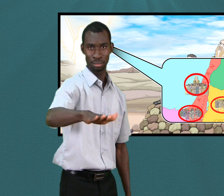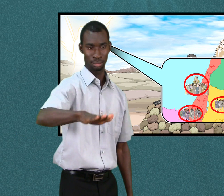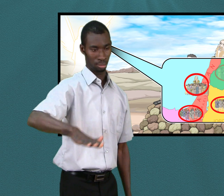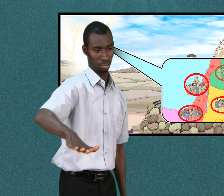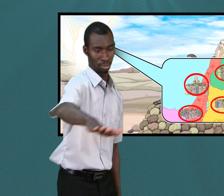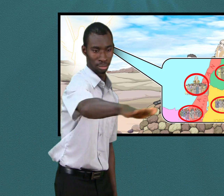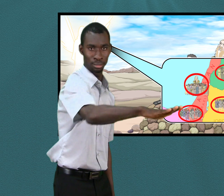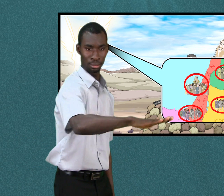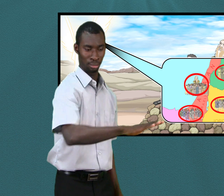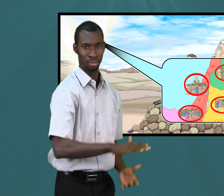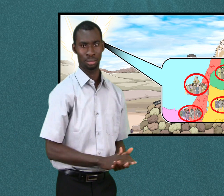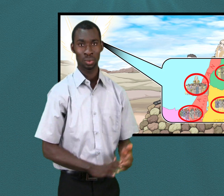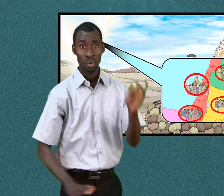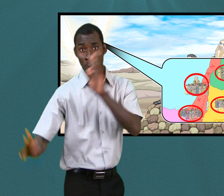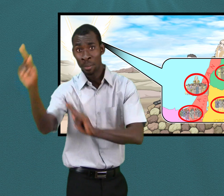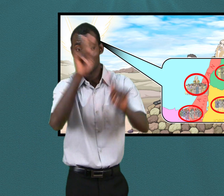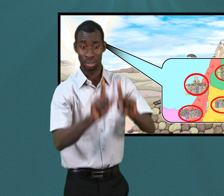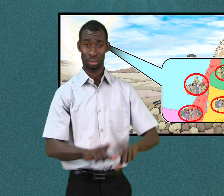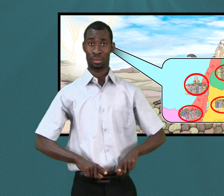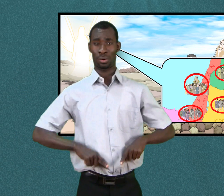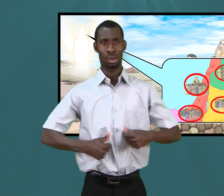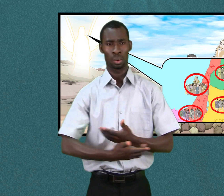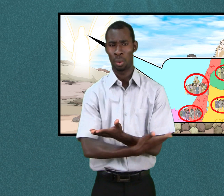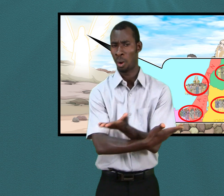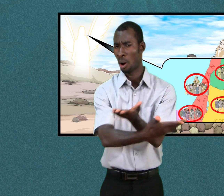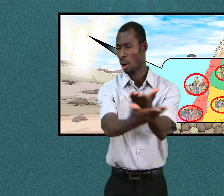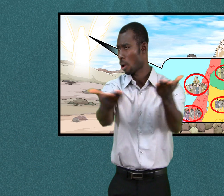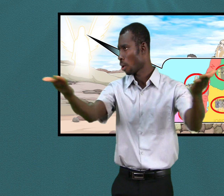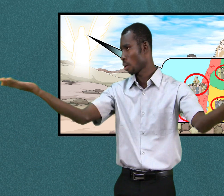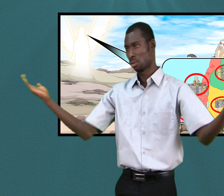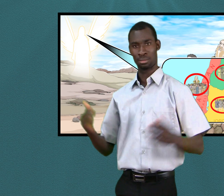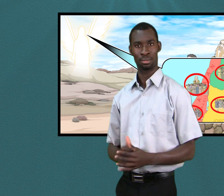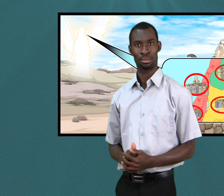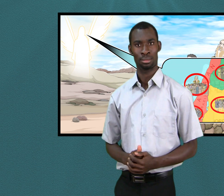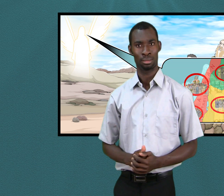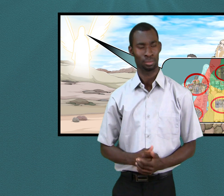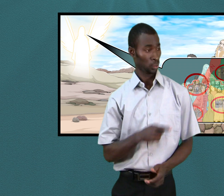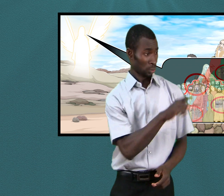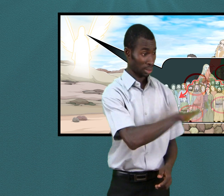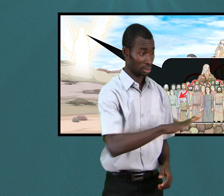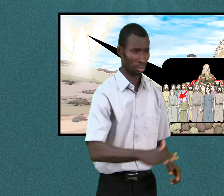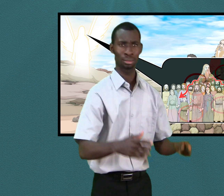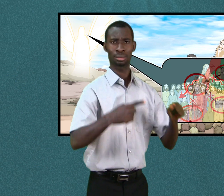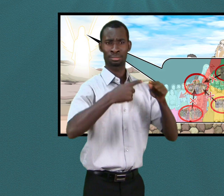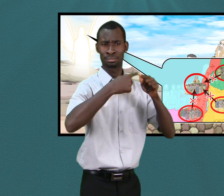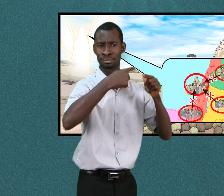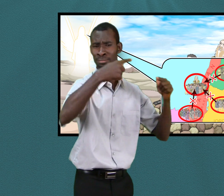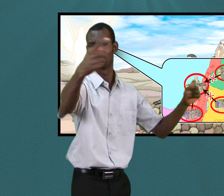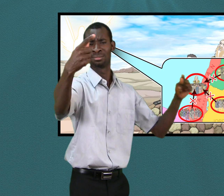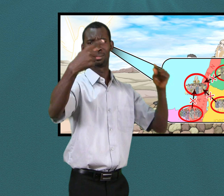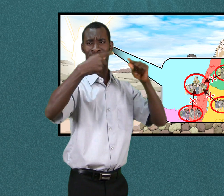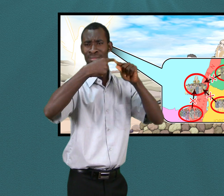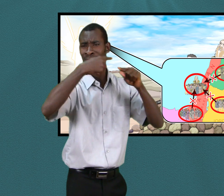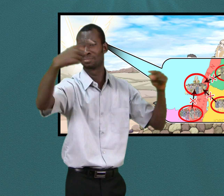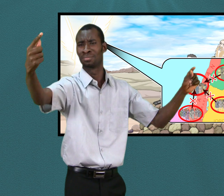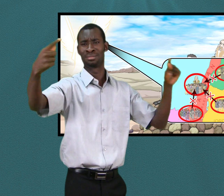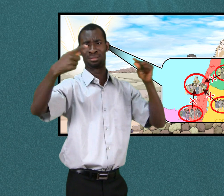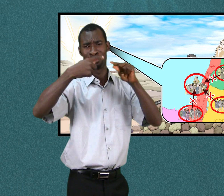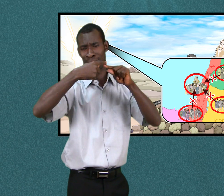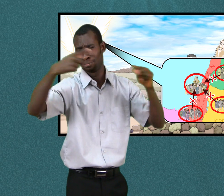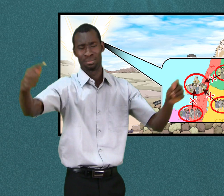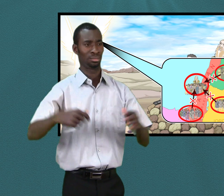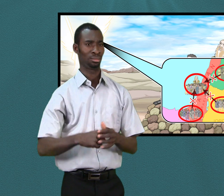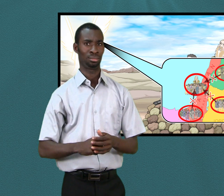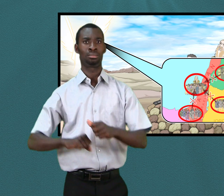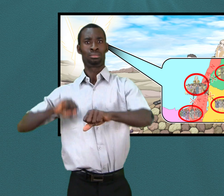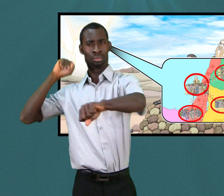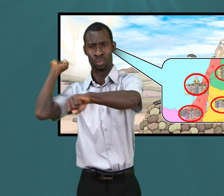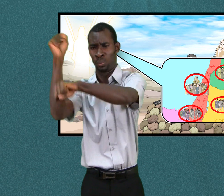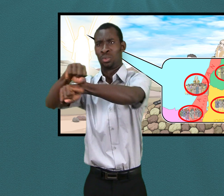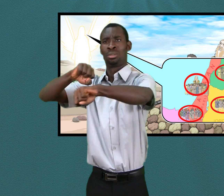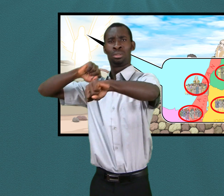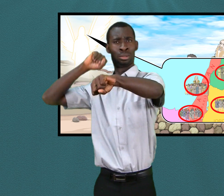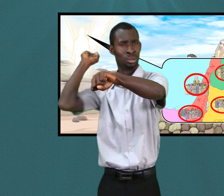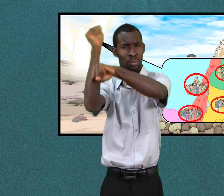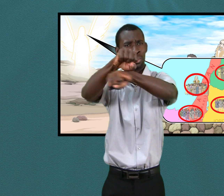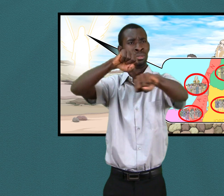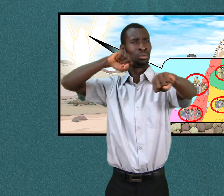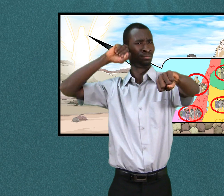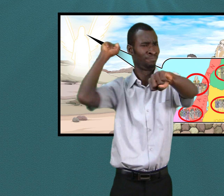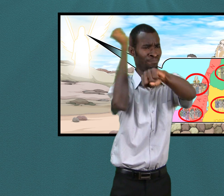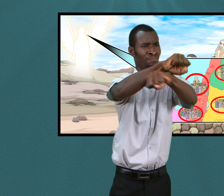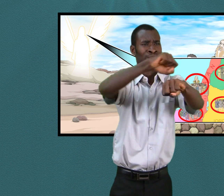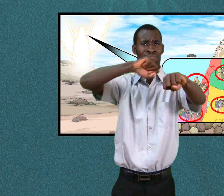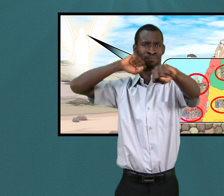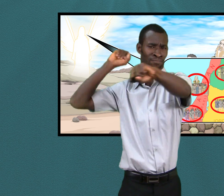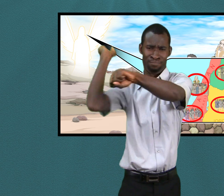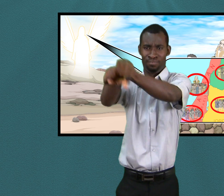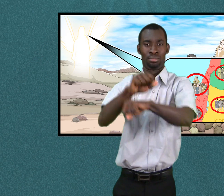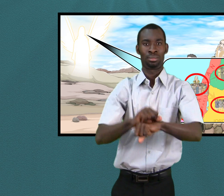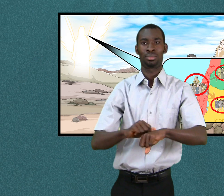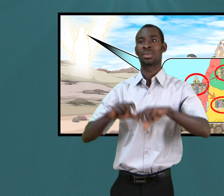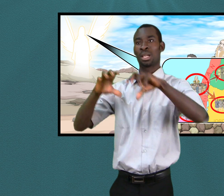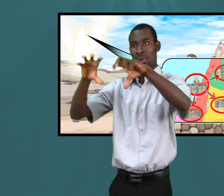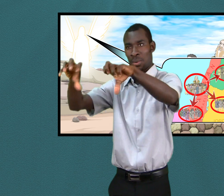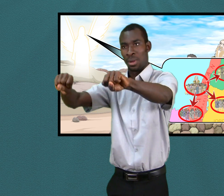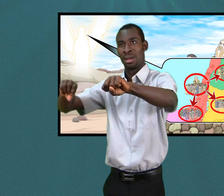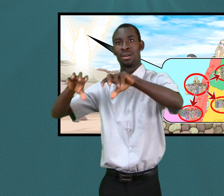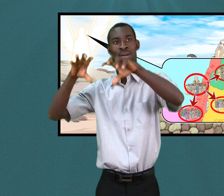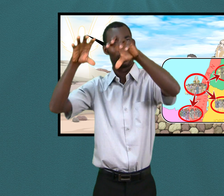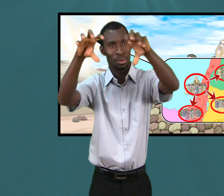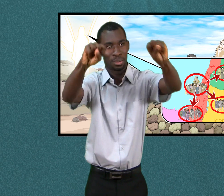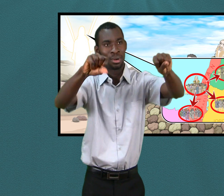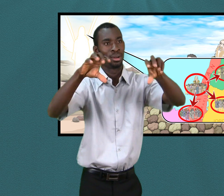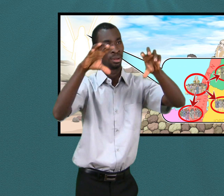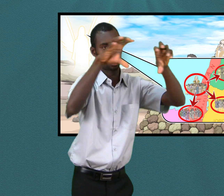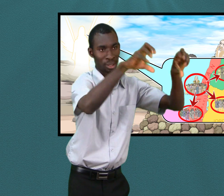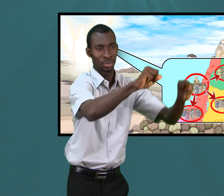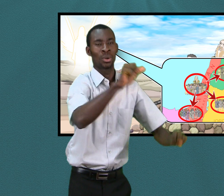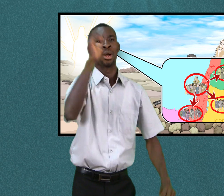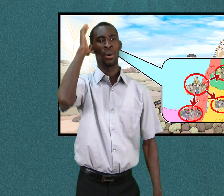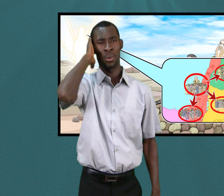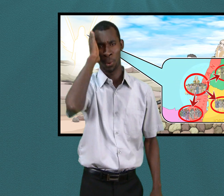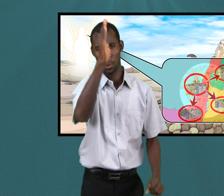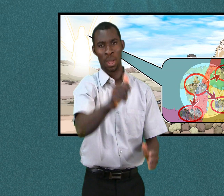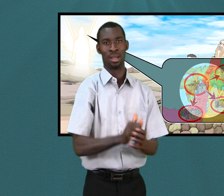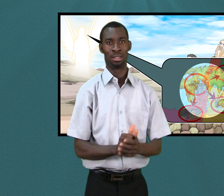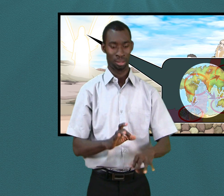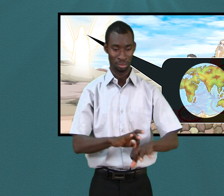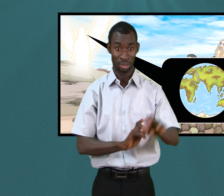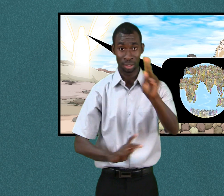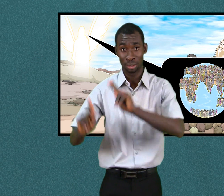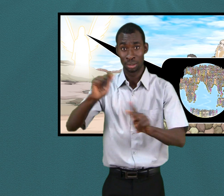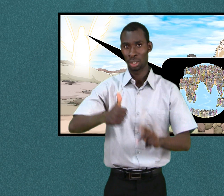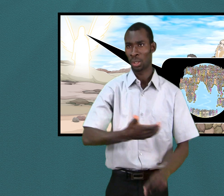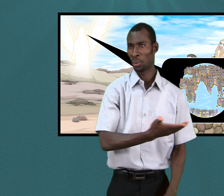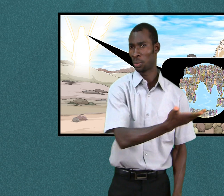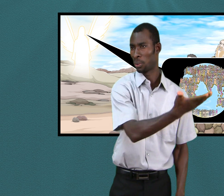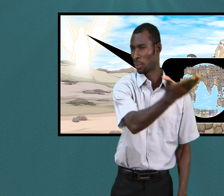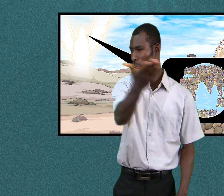Your descendants will possess the gates of their enemies.